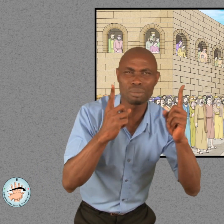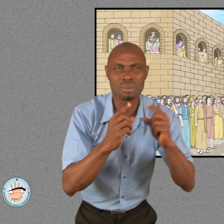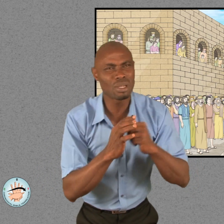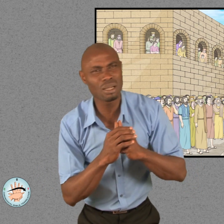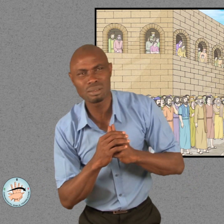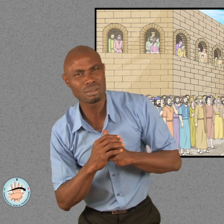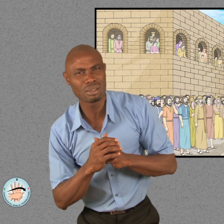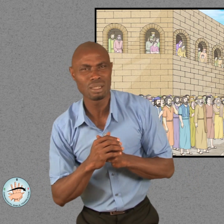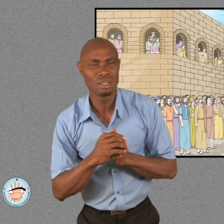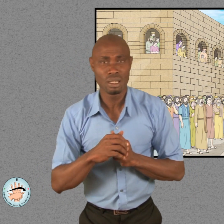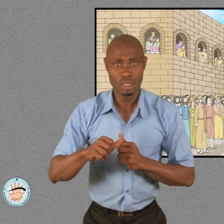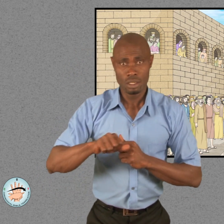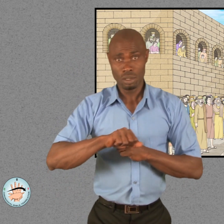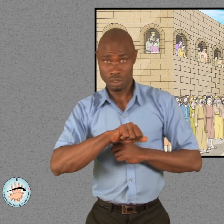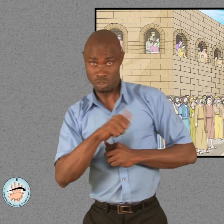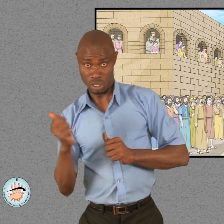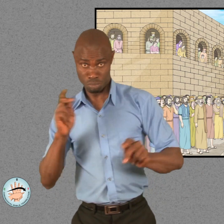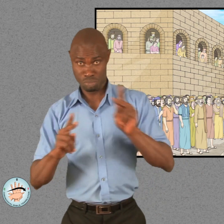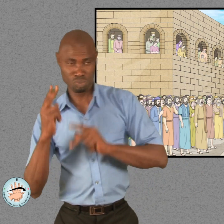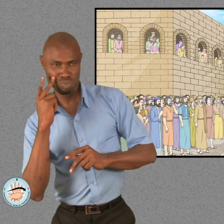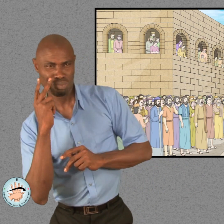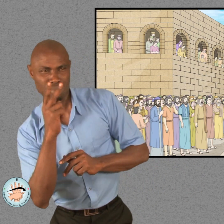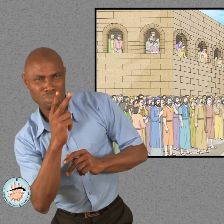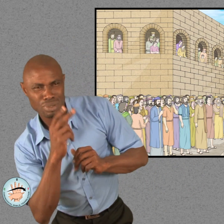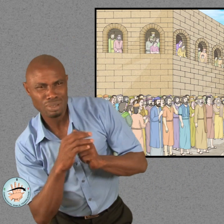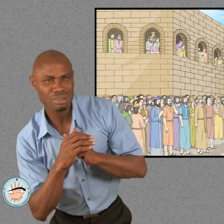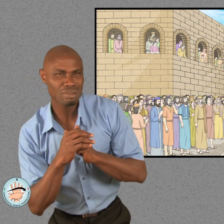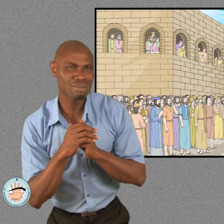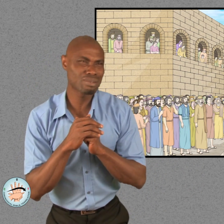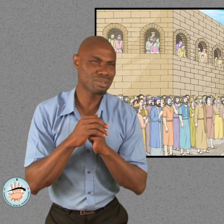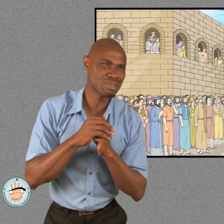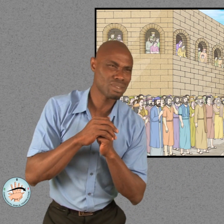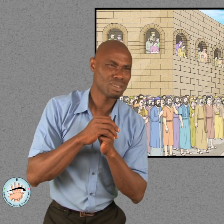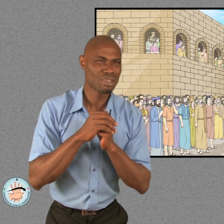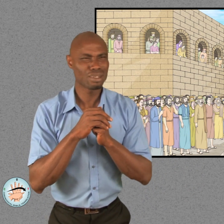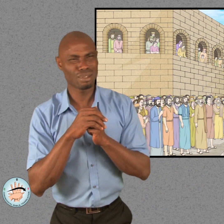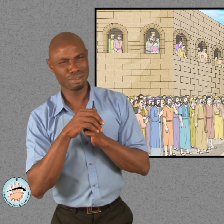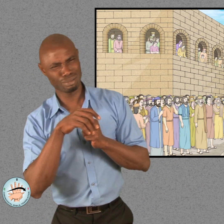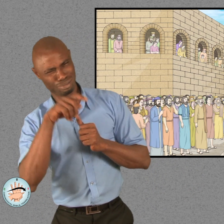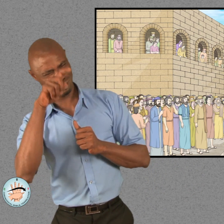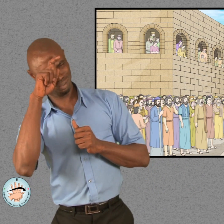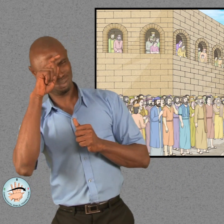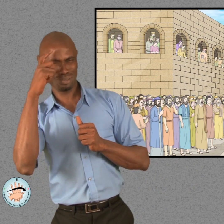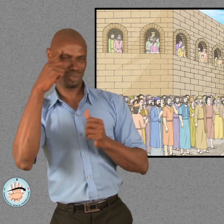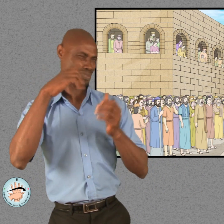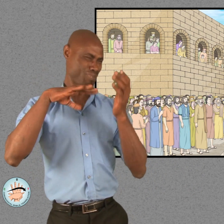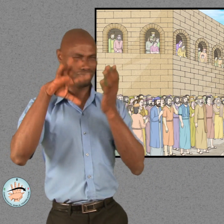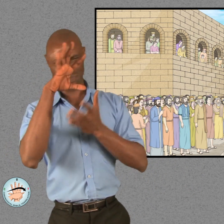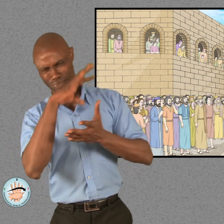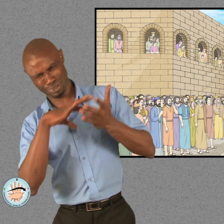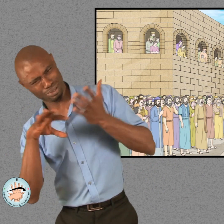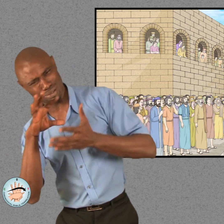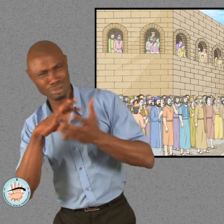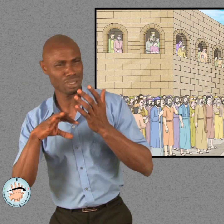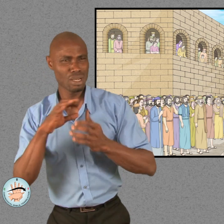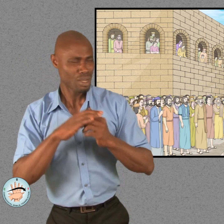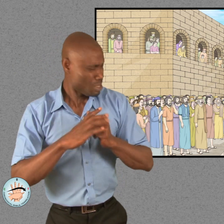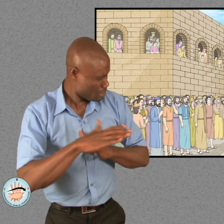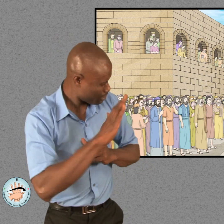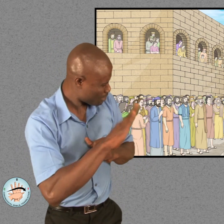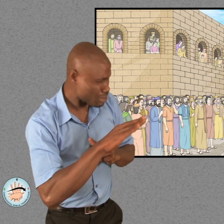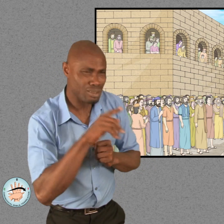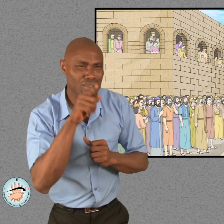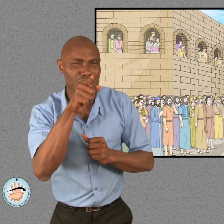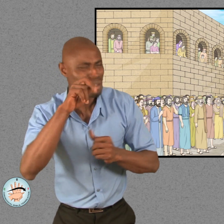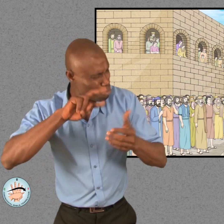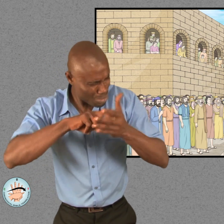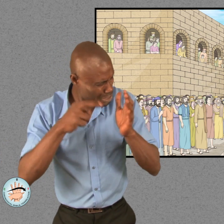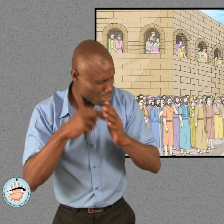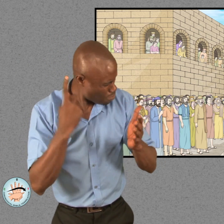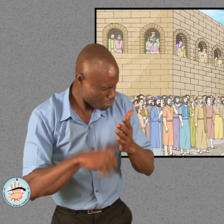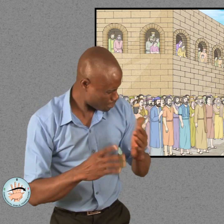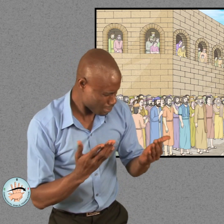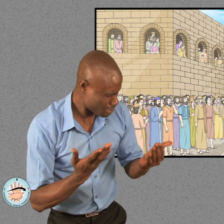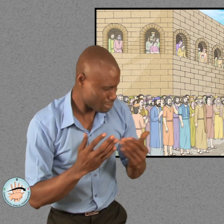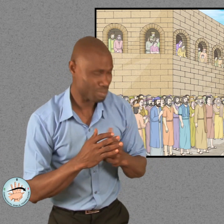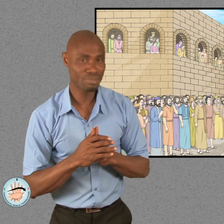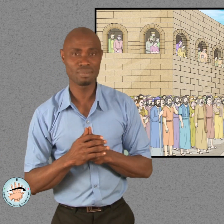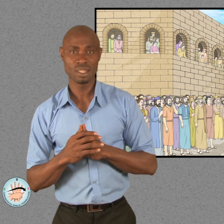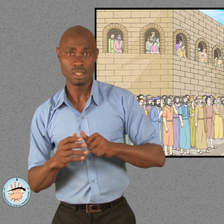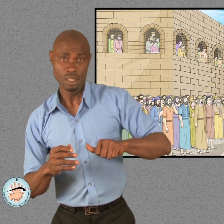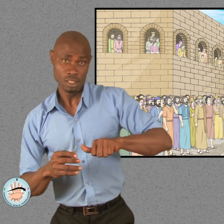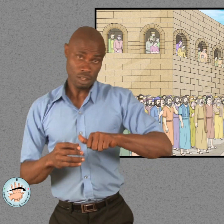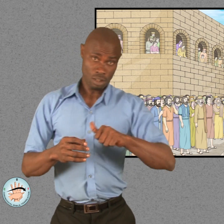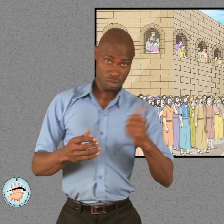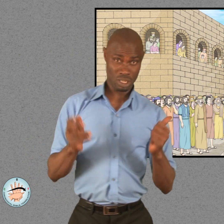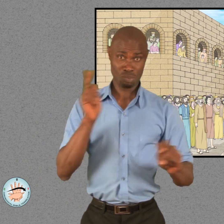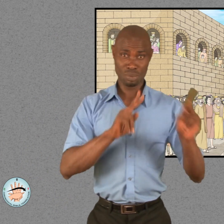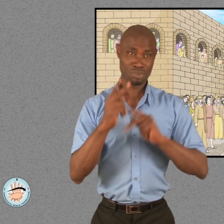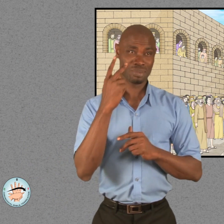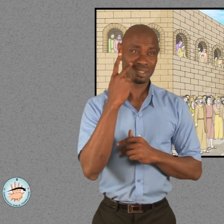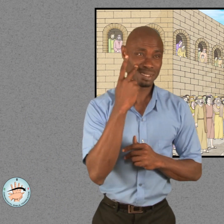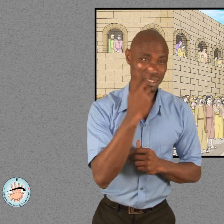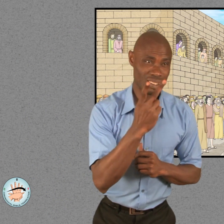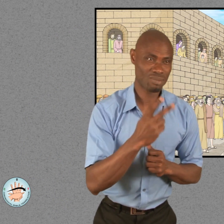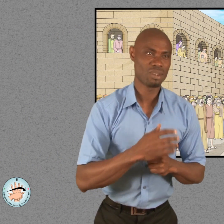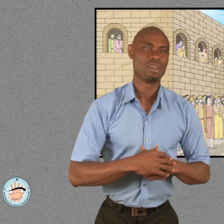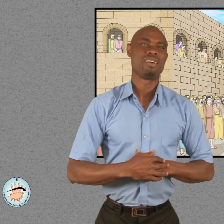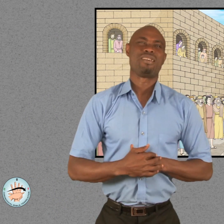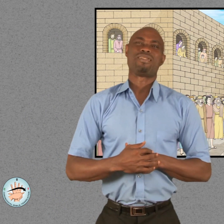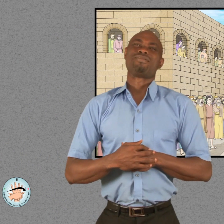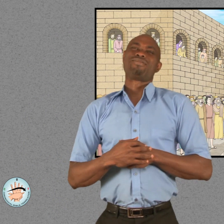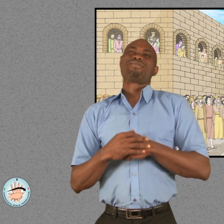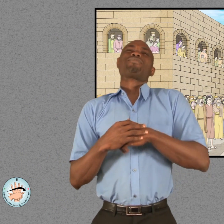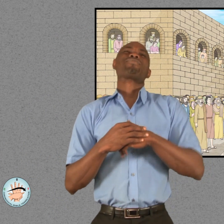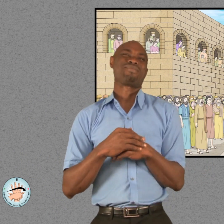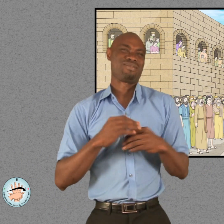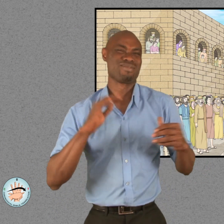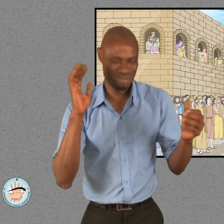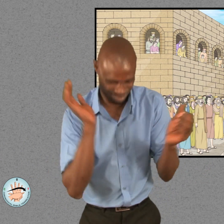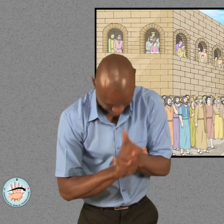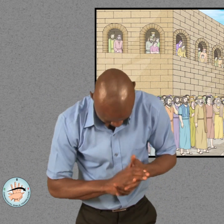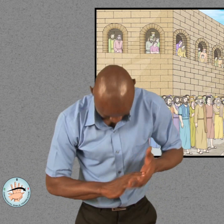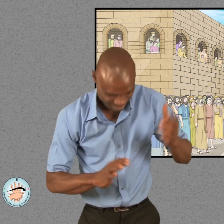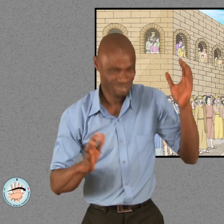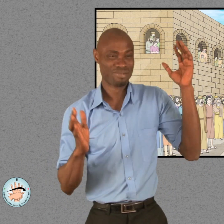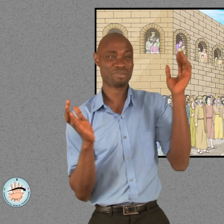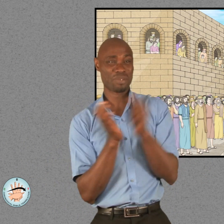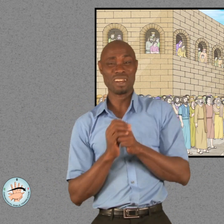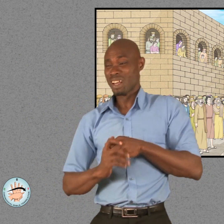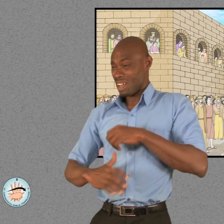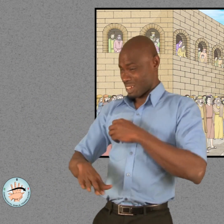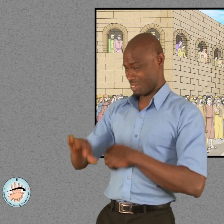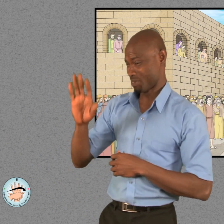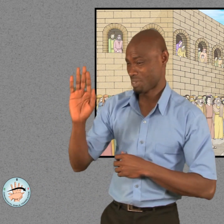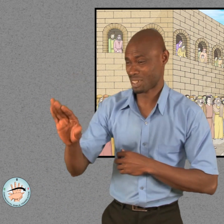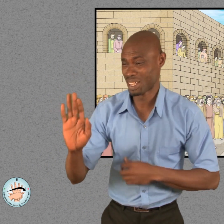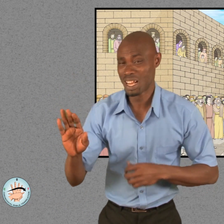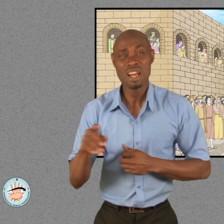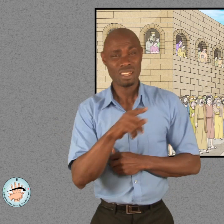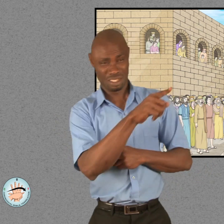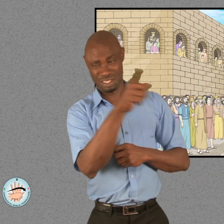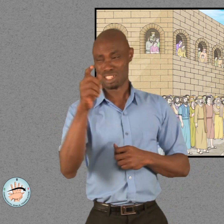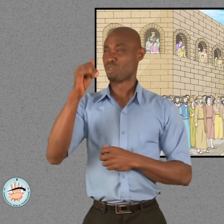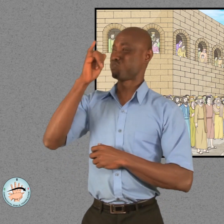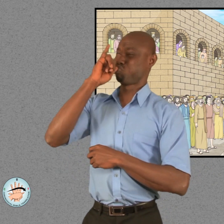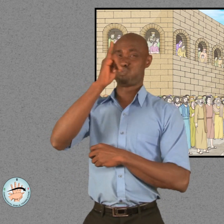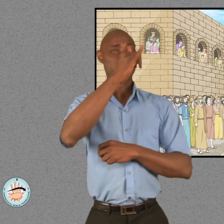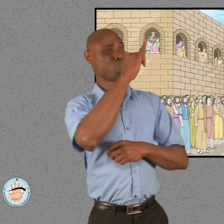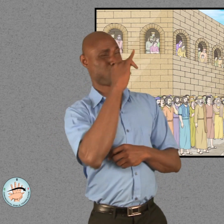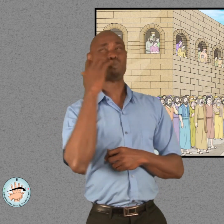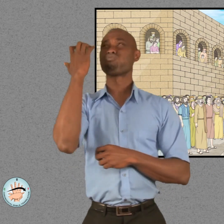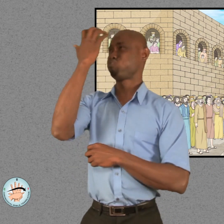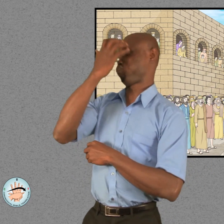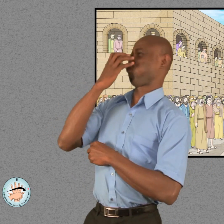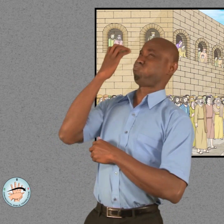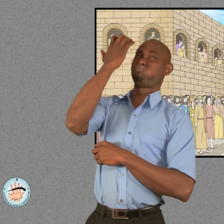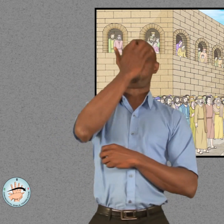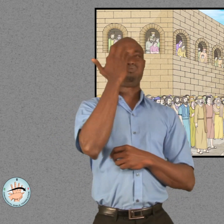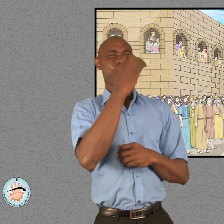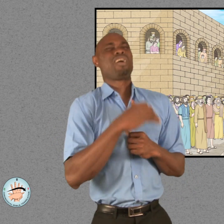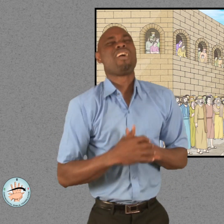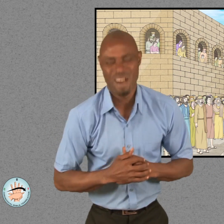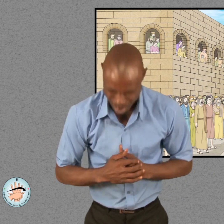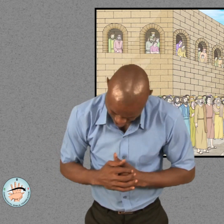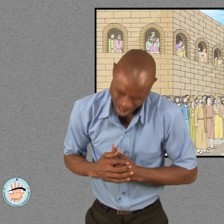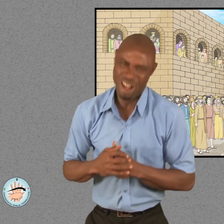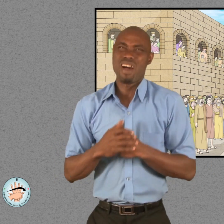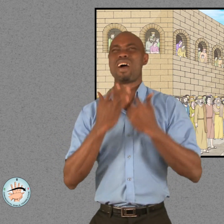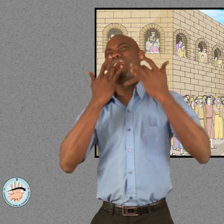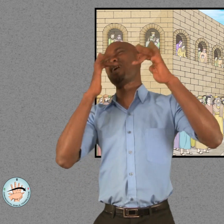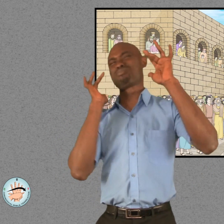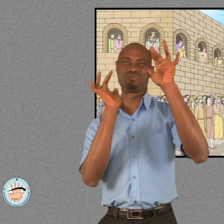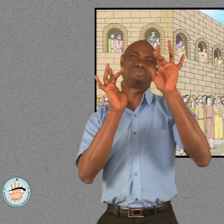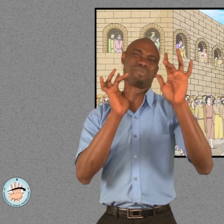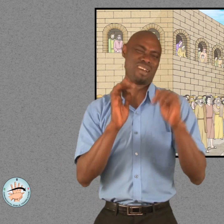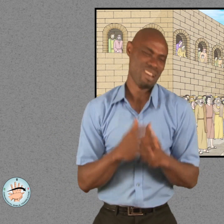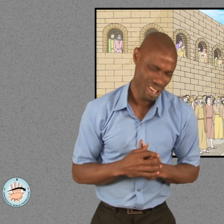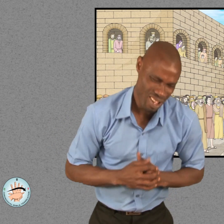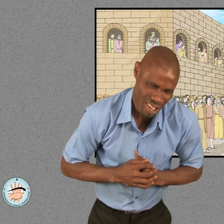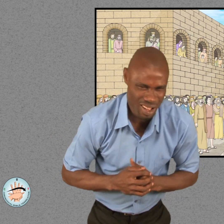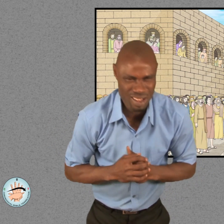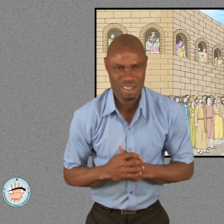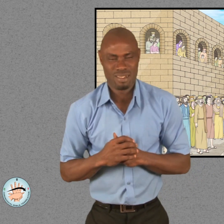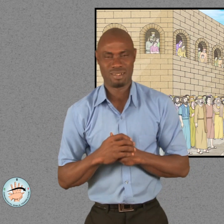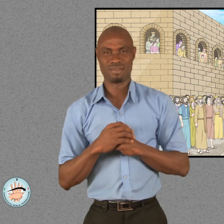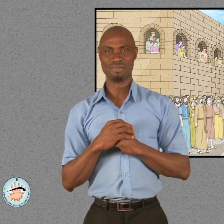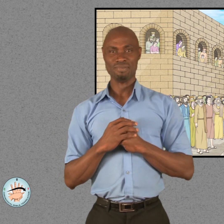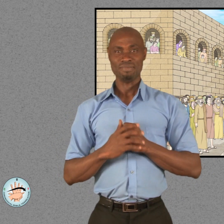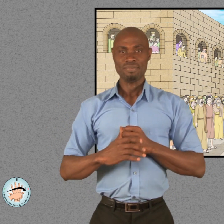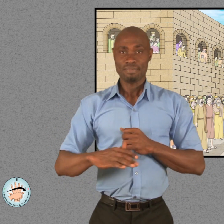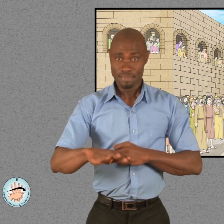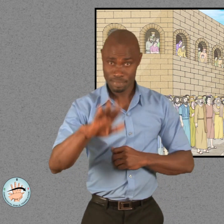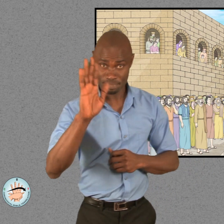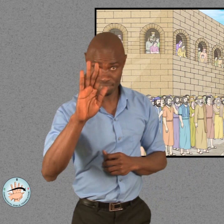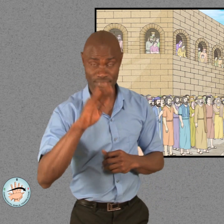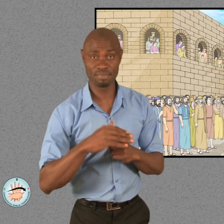visitors from Rome, both Jews and converts to Judaism; Cretans and Arabs—we hear them declaring the wonders of God in our own tongues!” Astounded and perplexed, they asked one another, “What does this mean?”